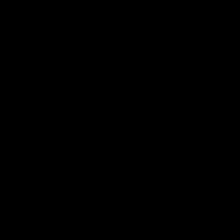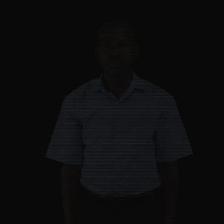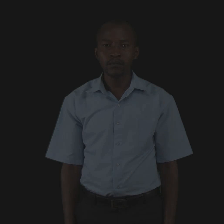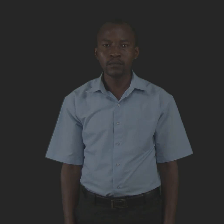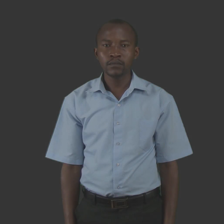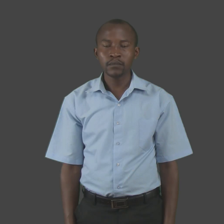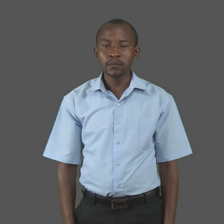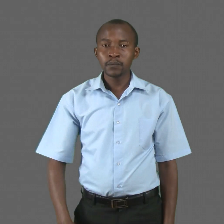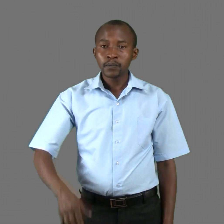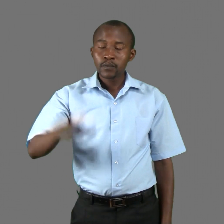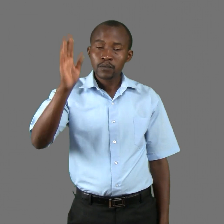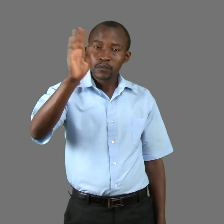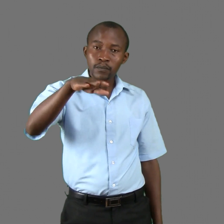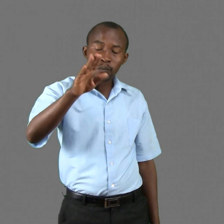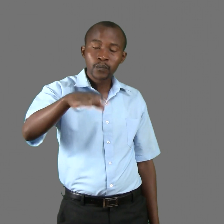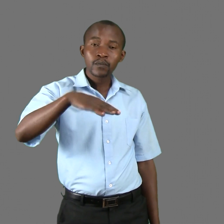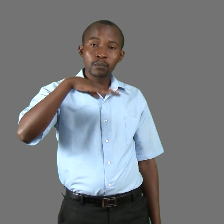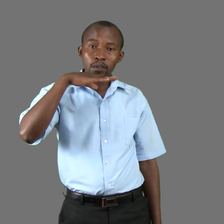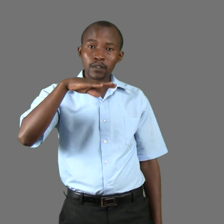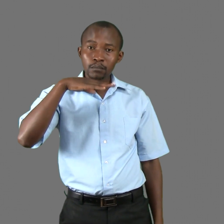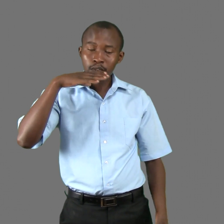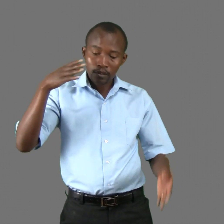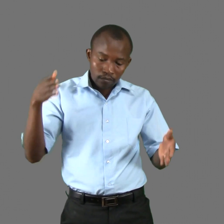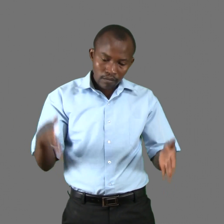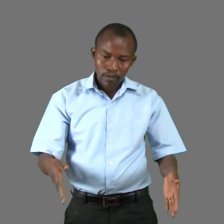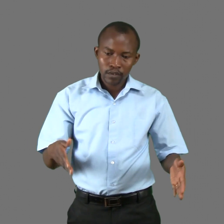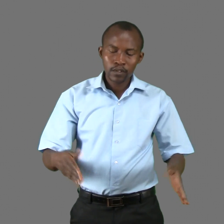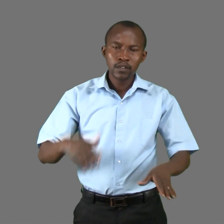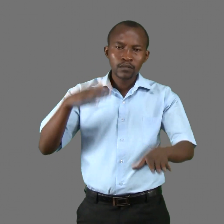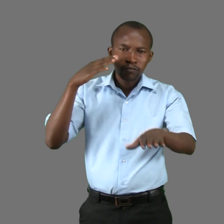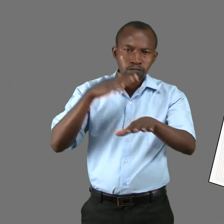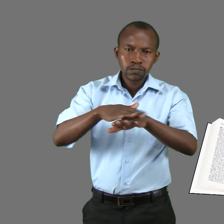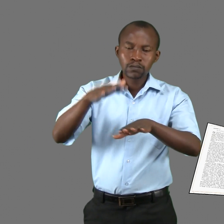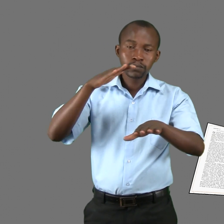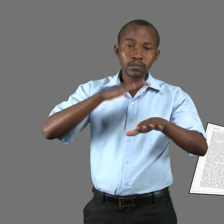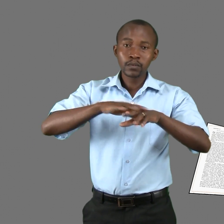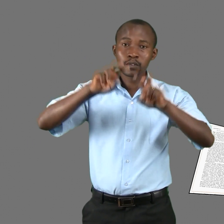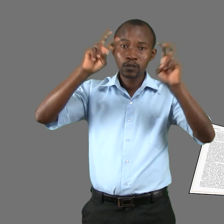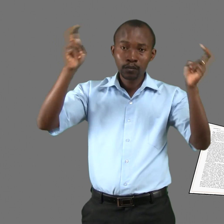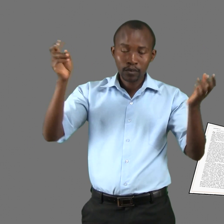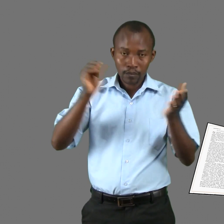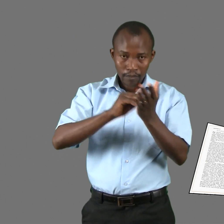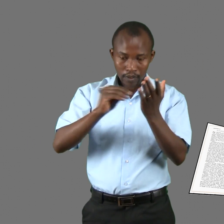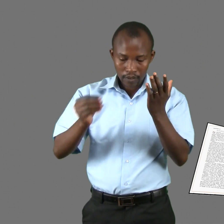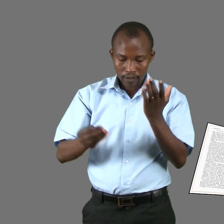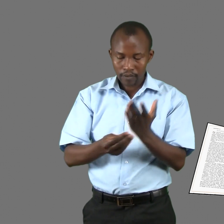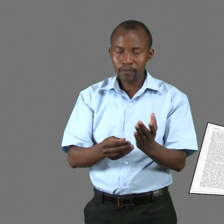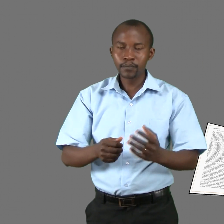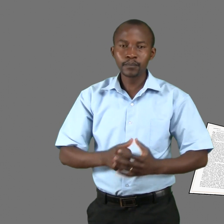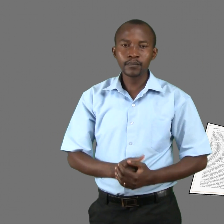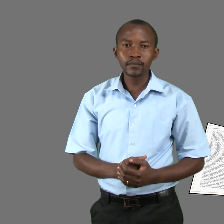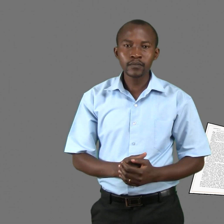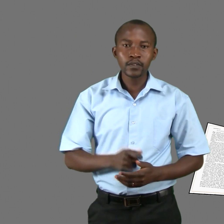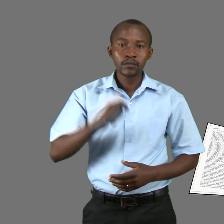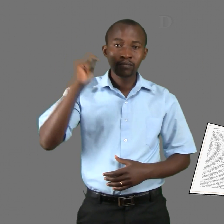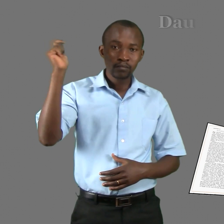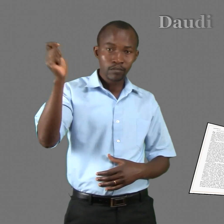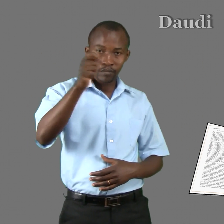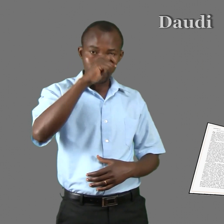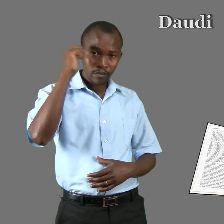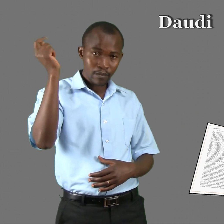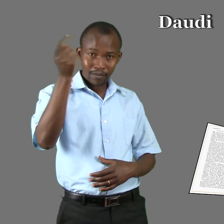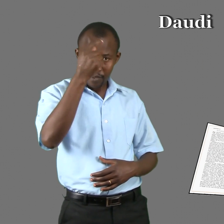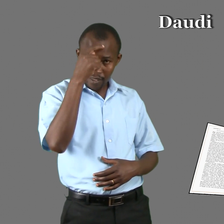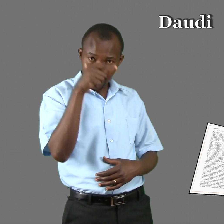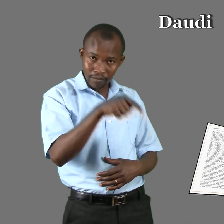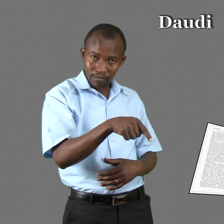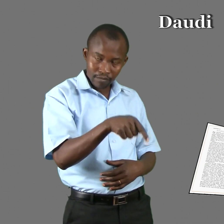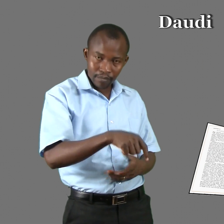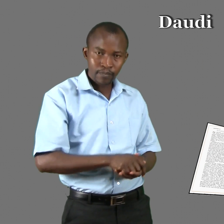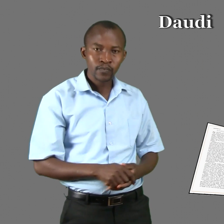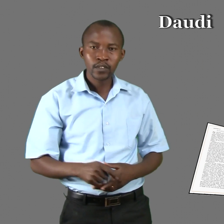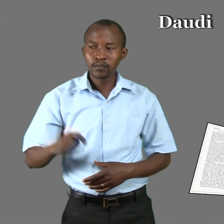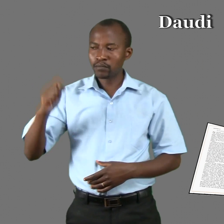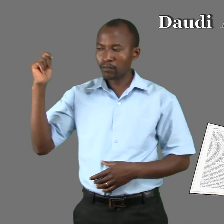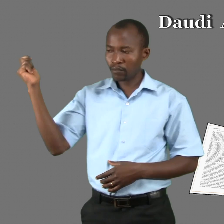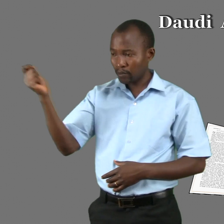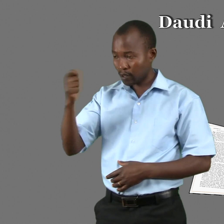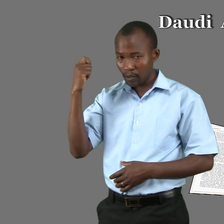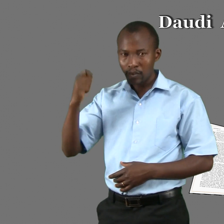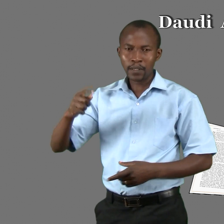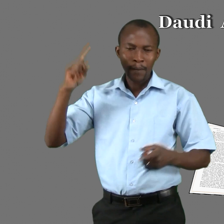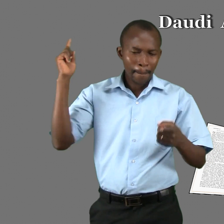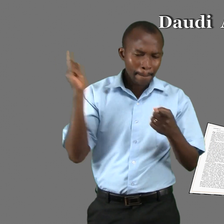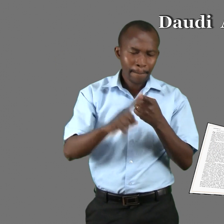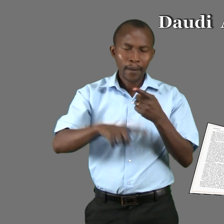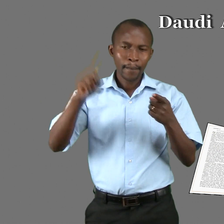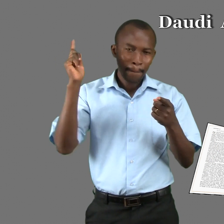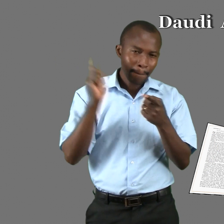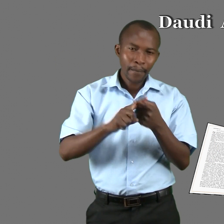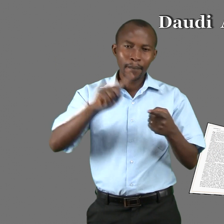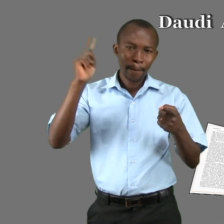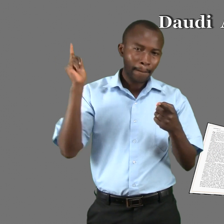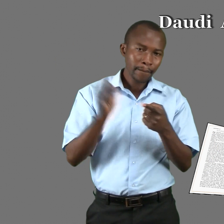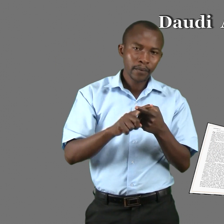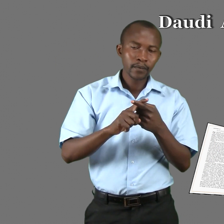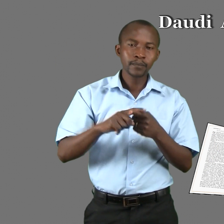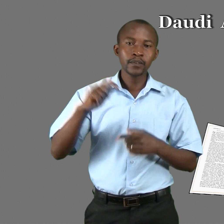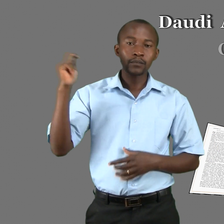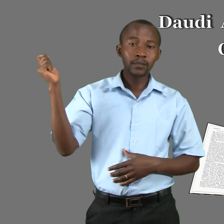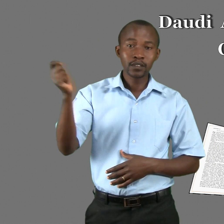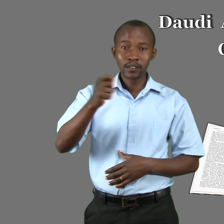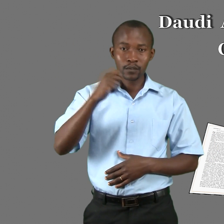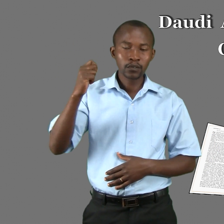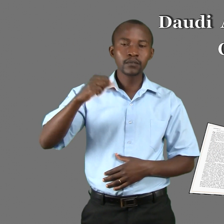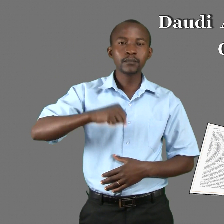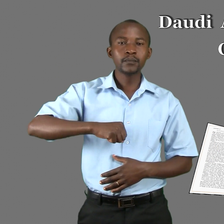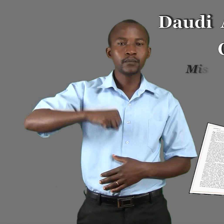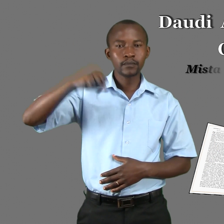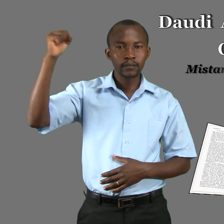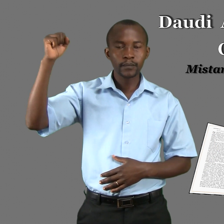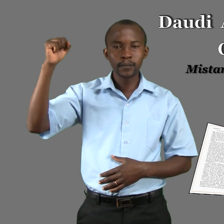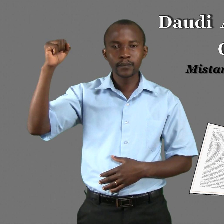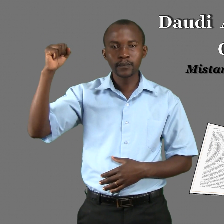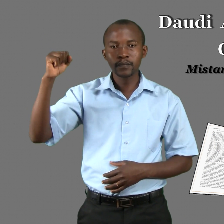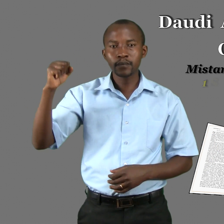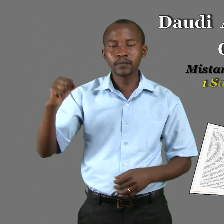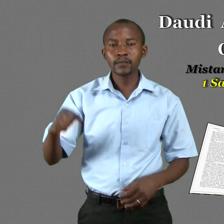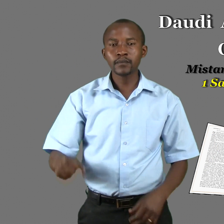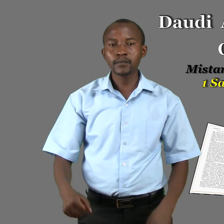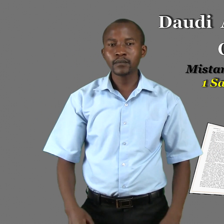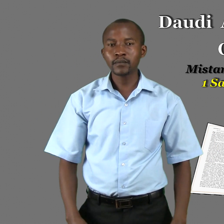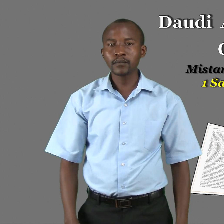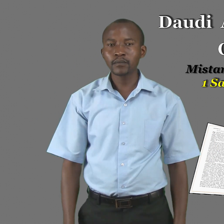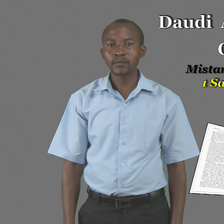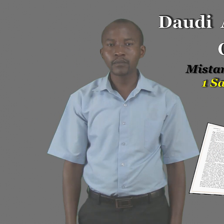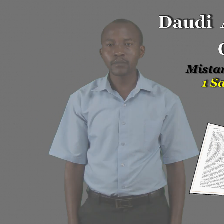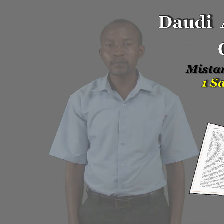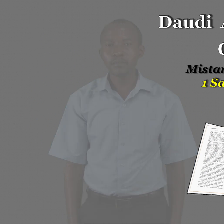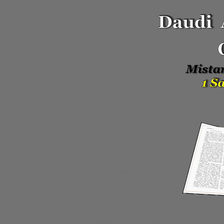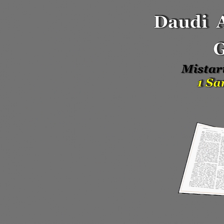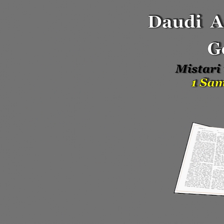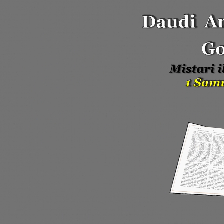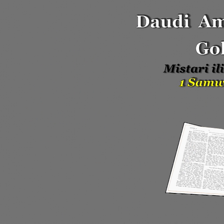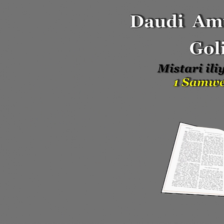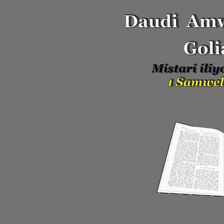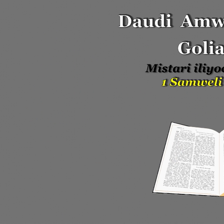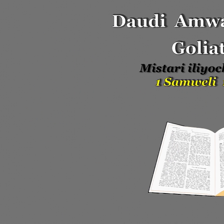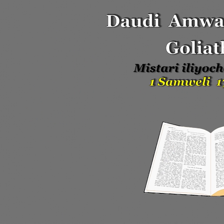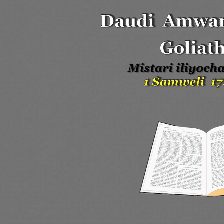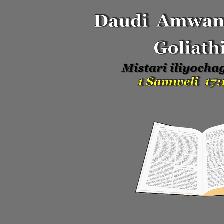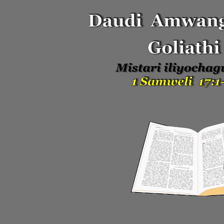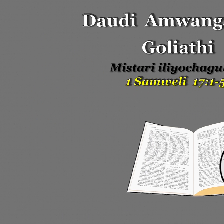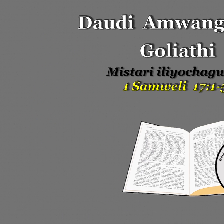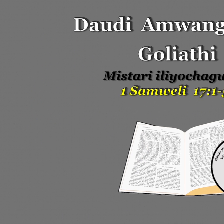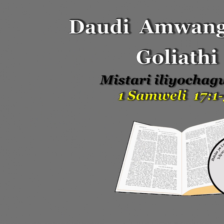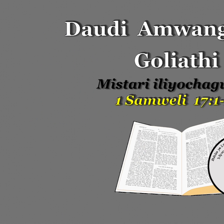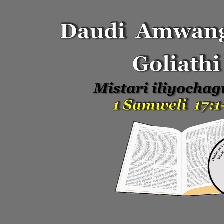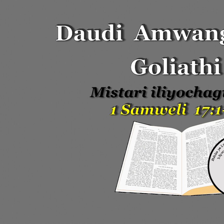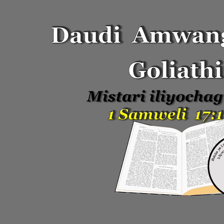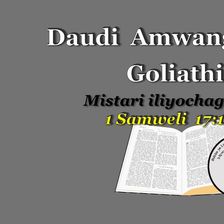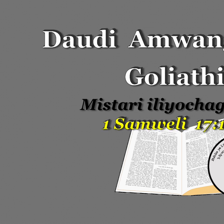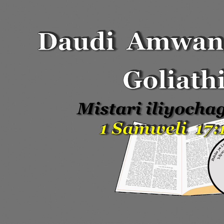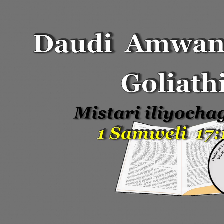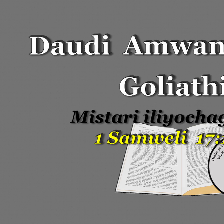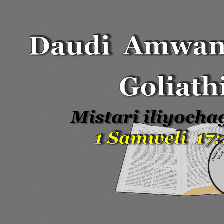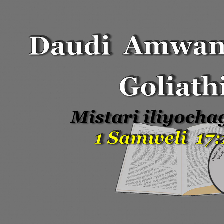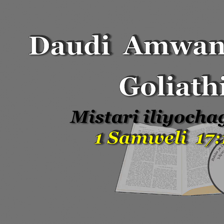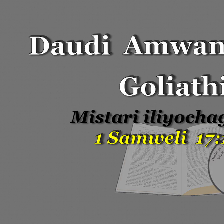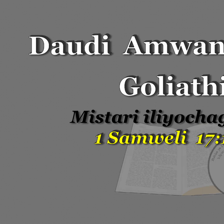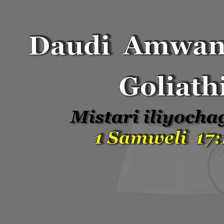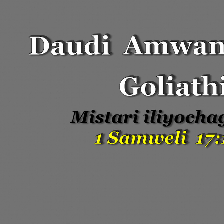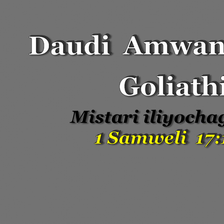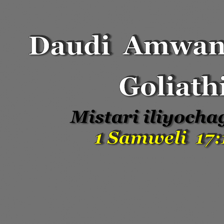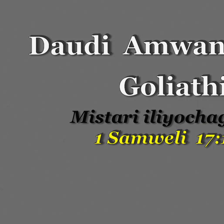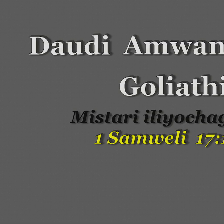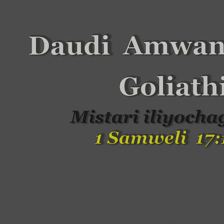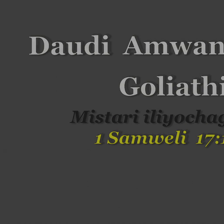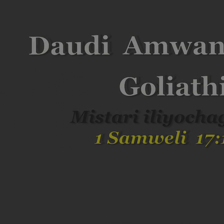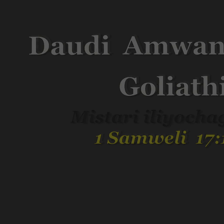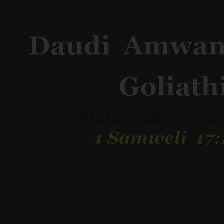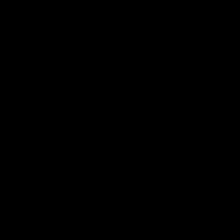David defeats Goliath